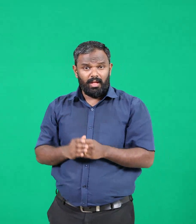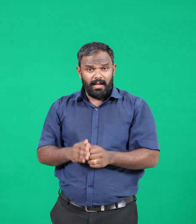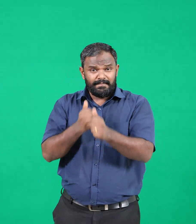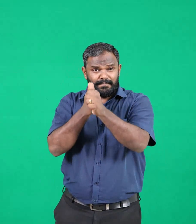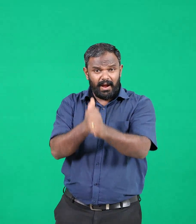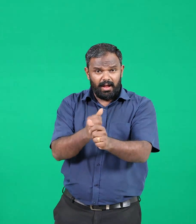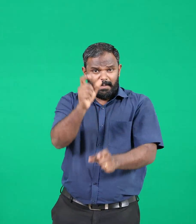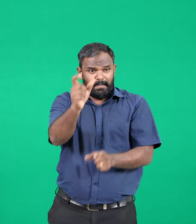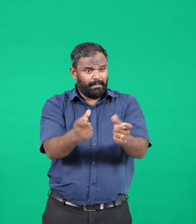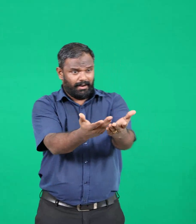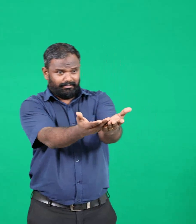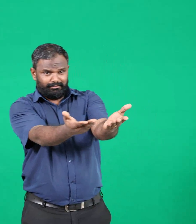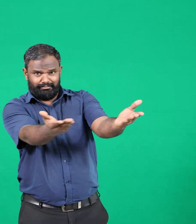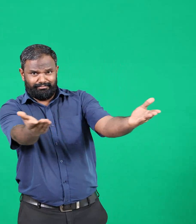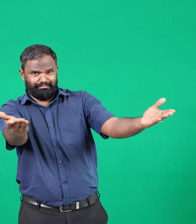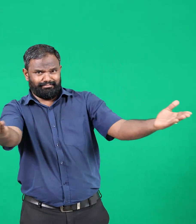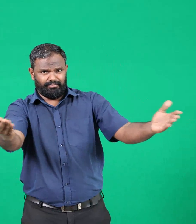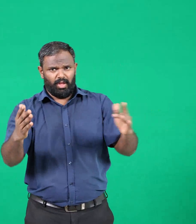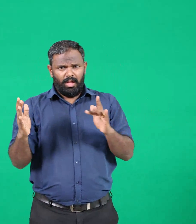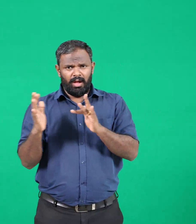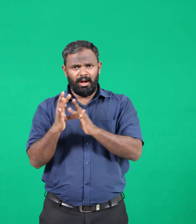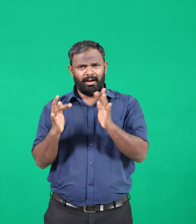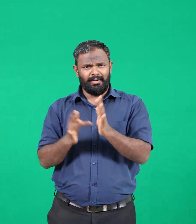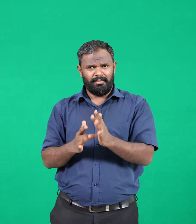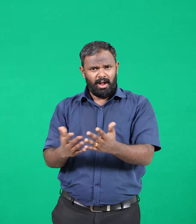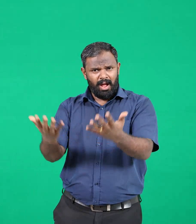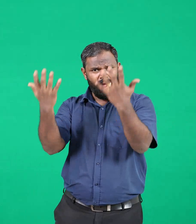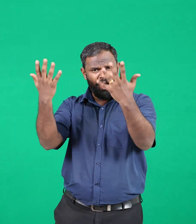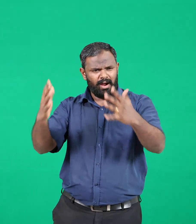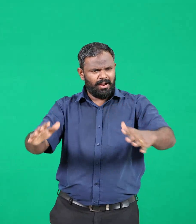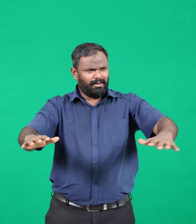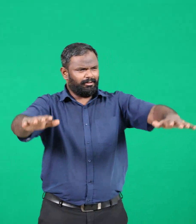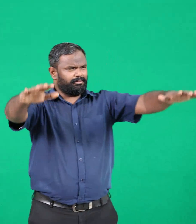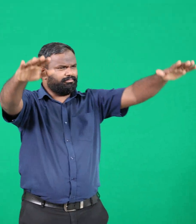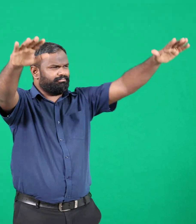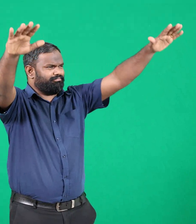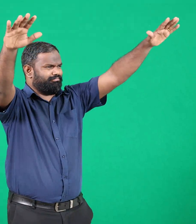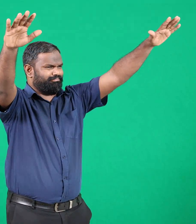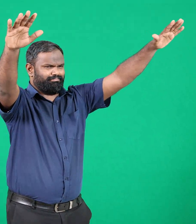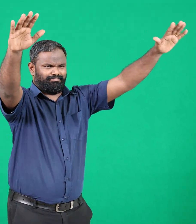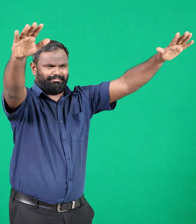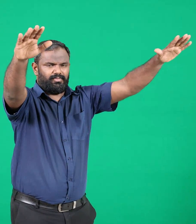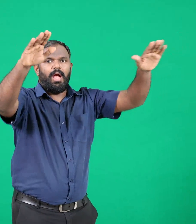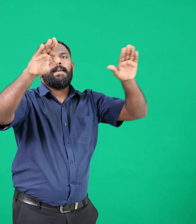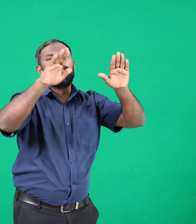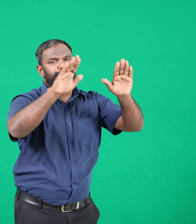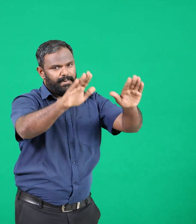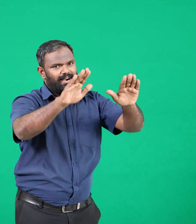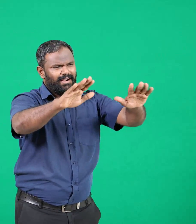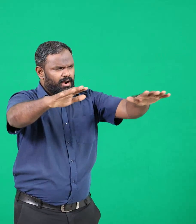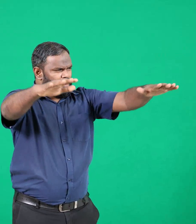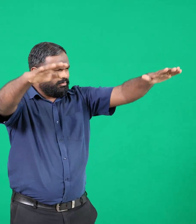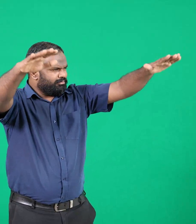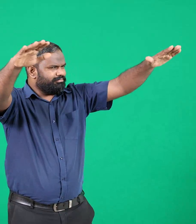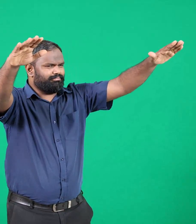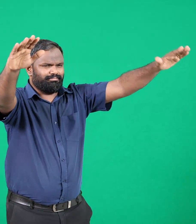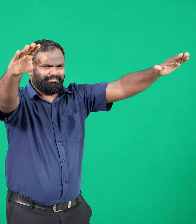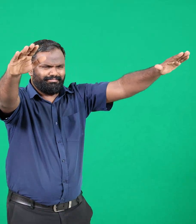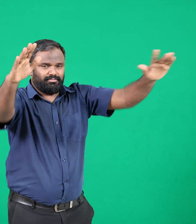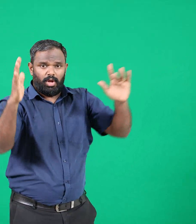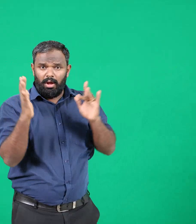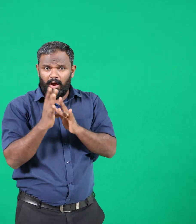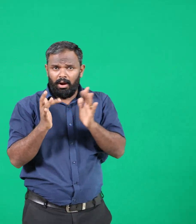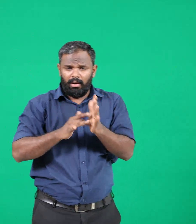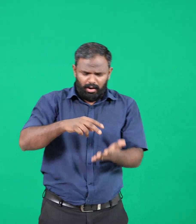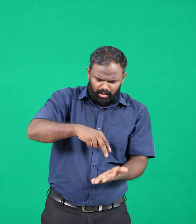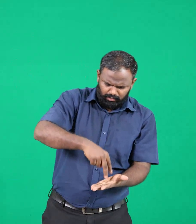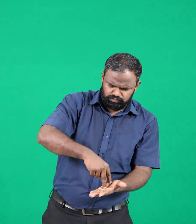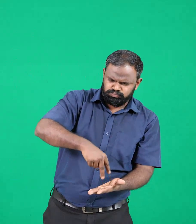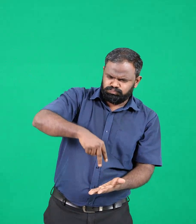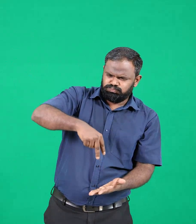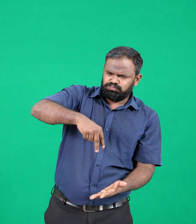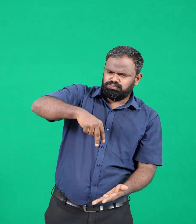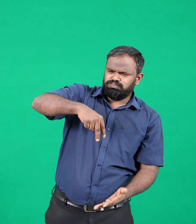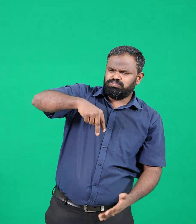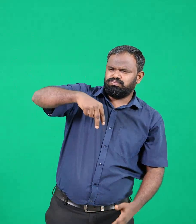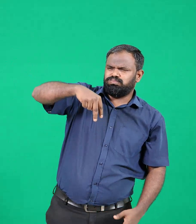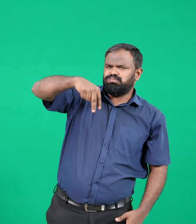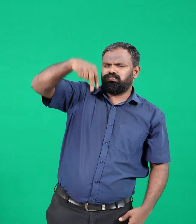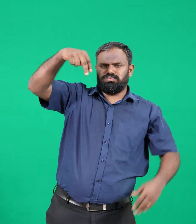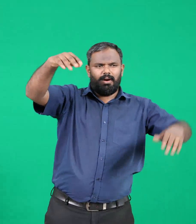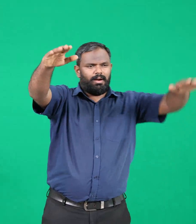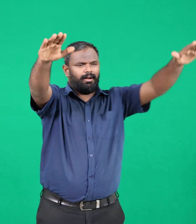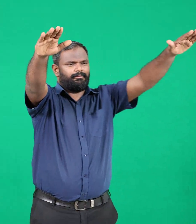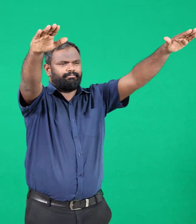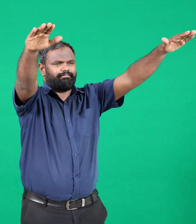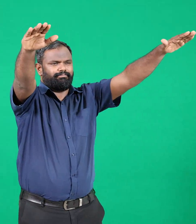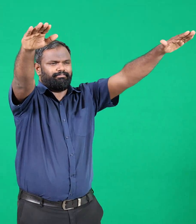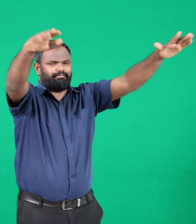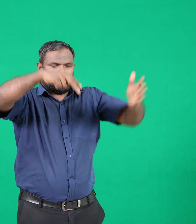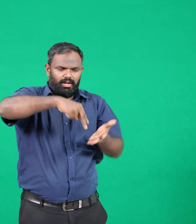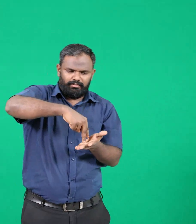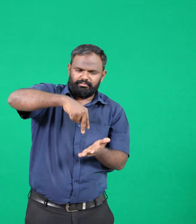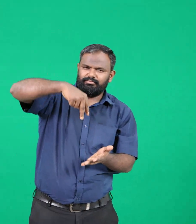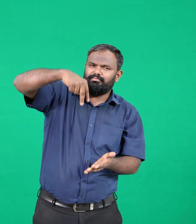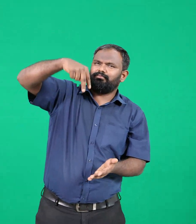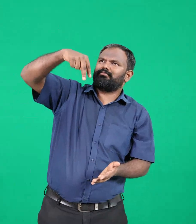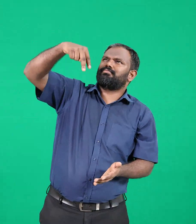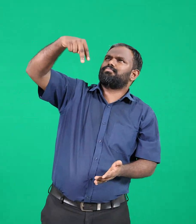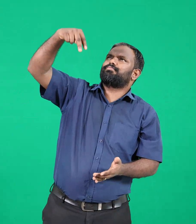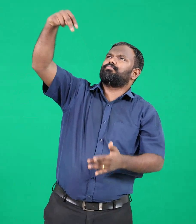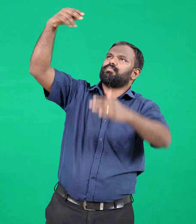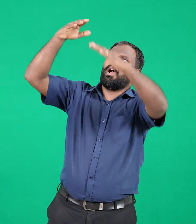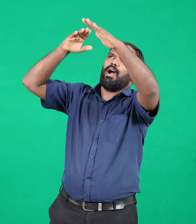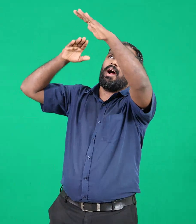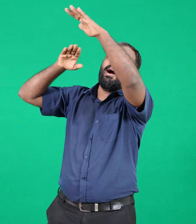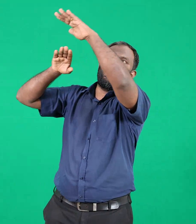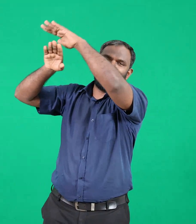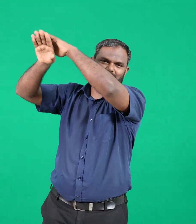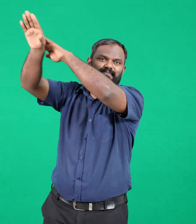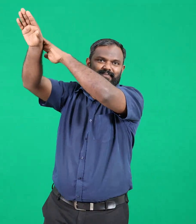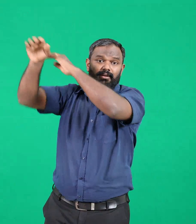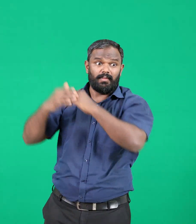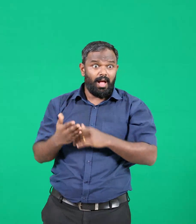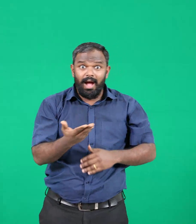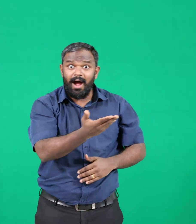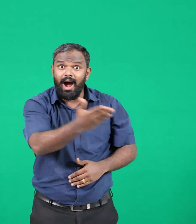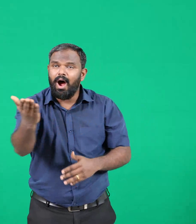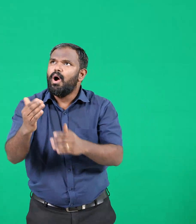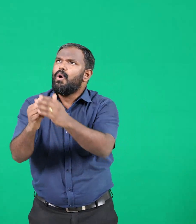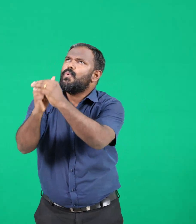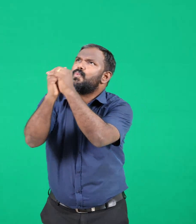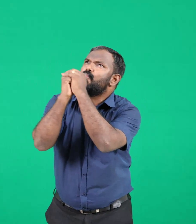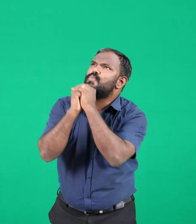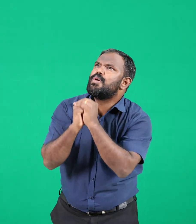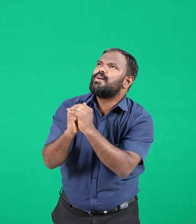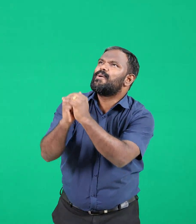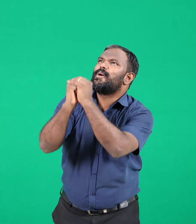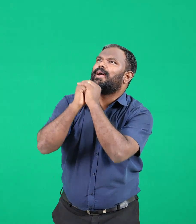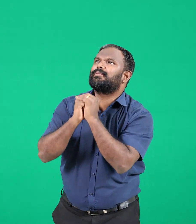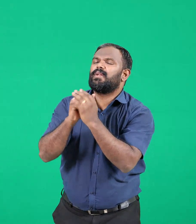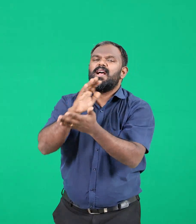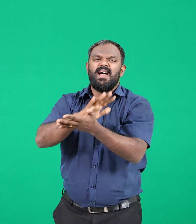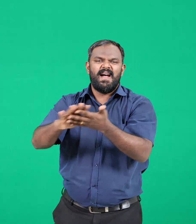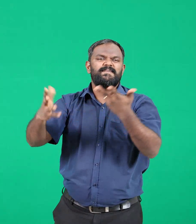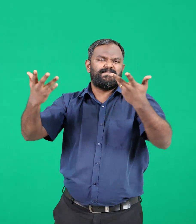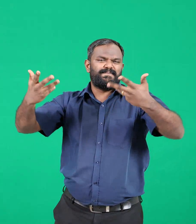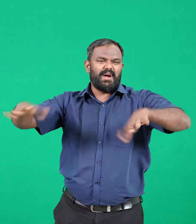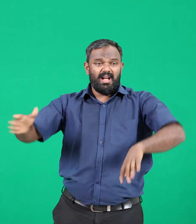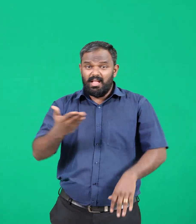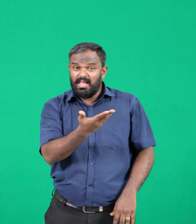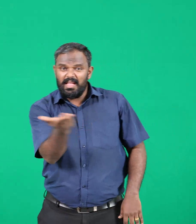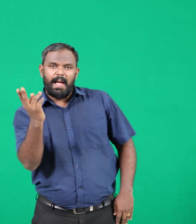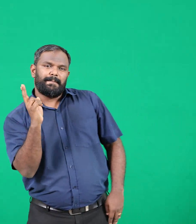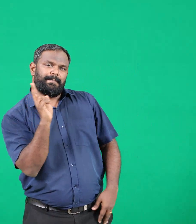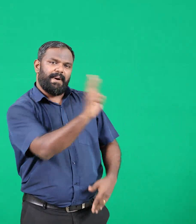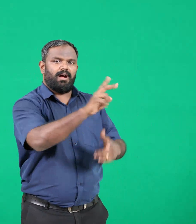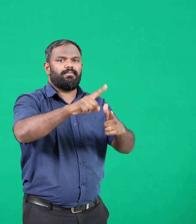While He was blessing them, He left them and was carried up into heaven.